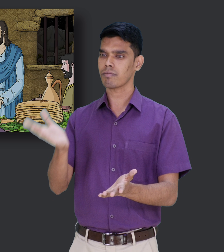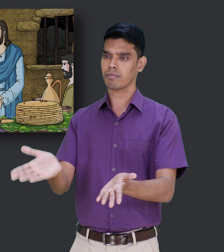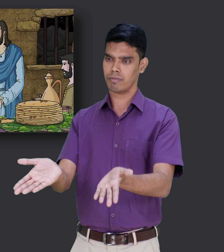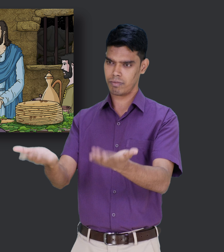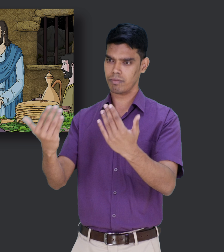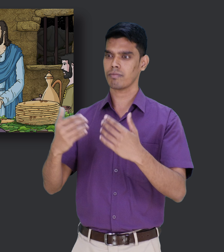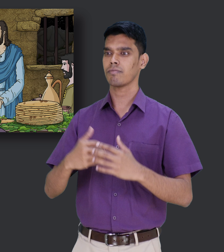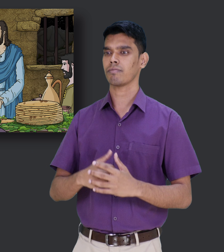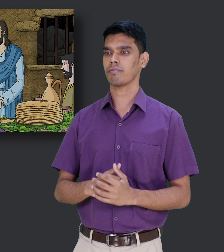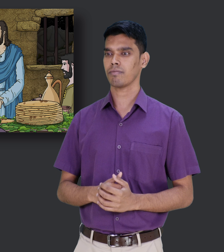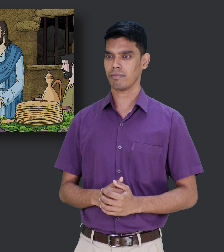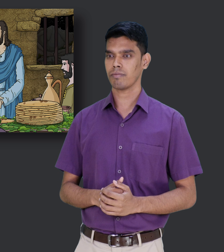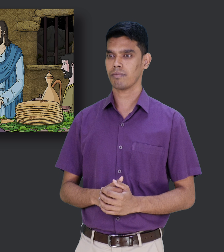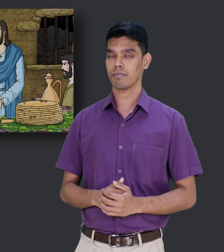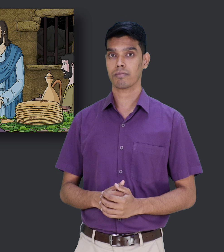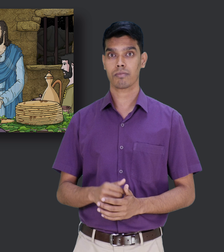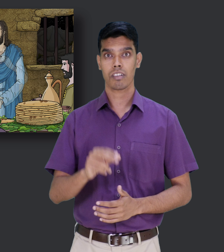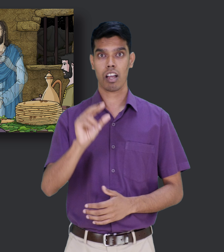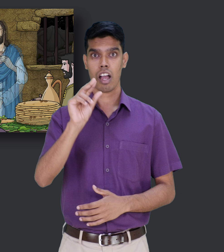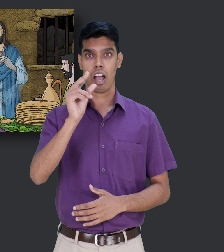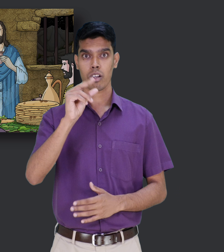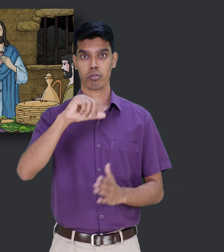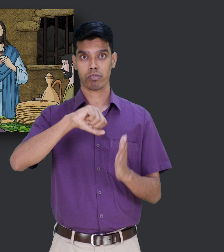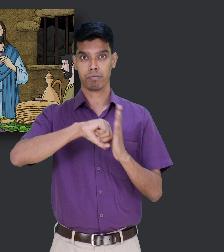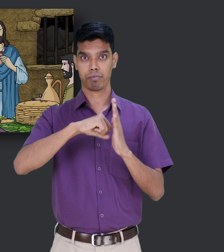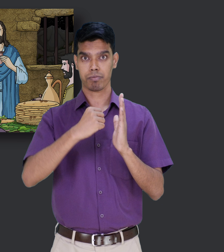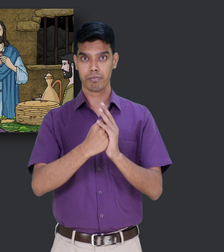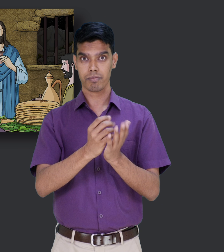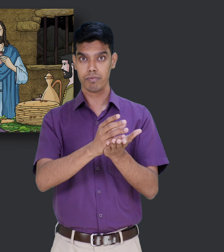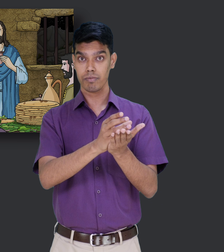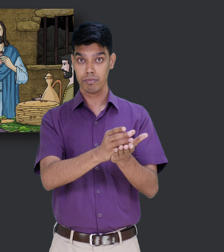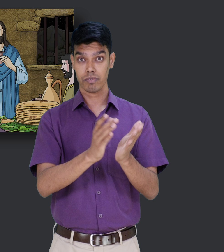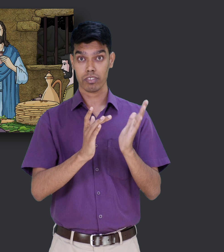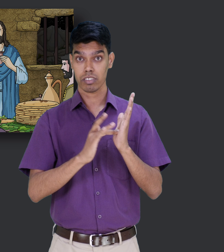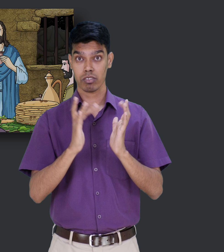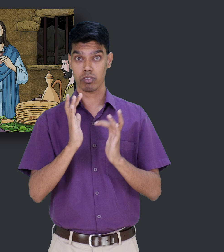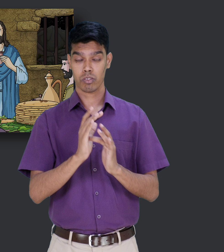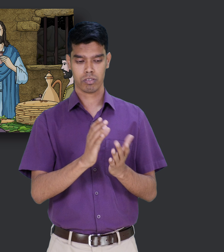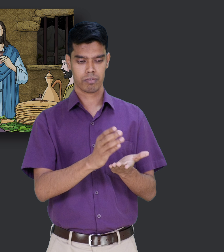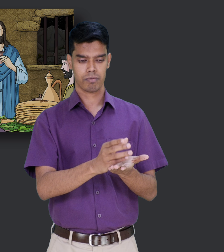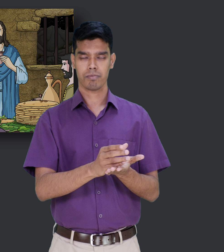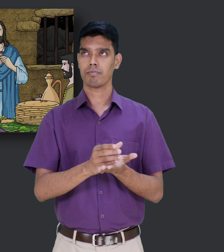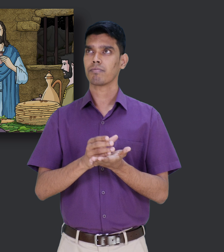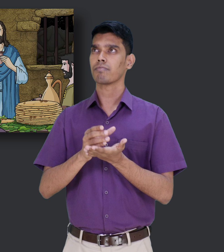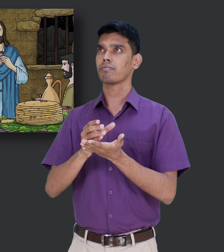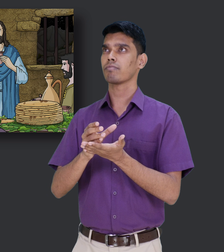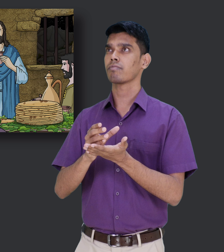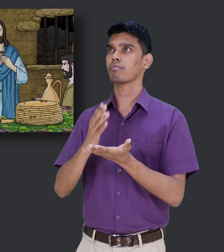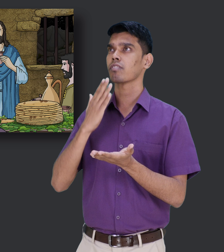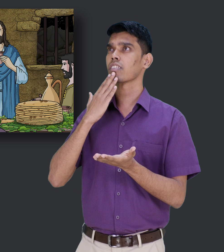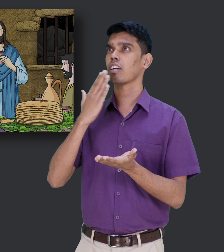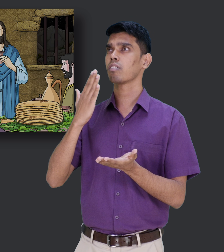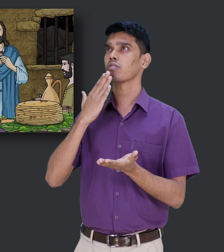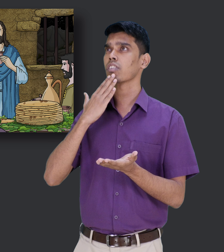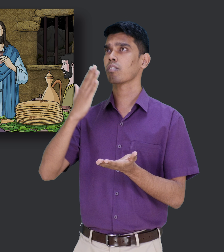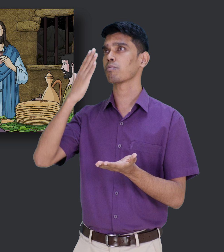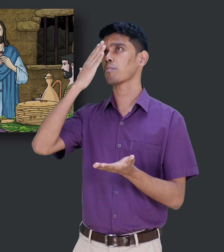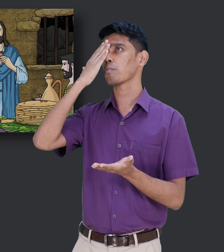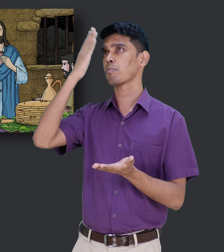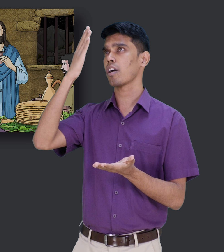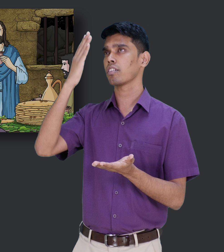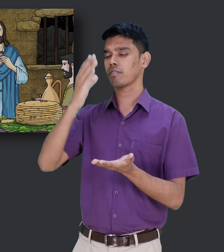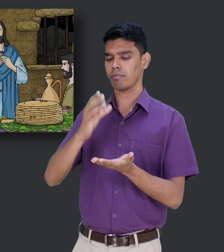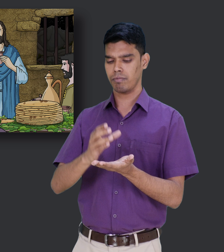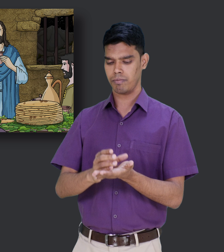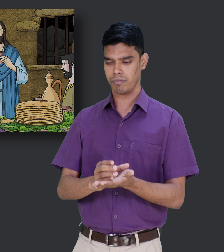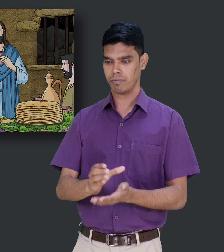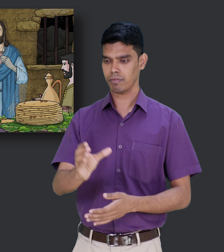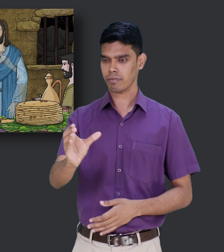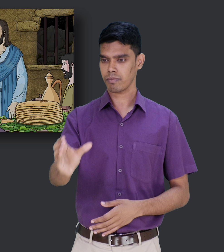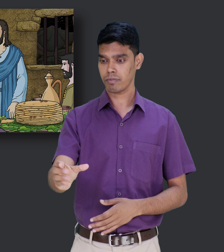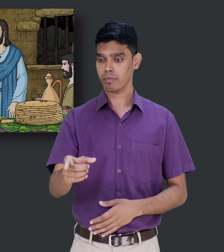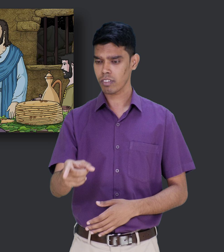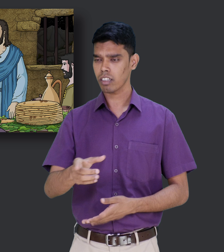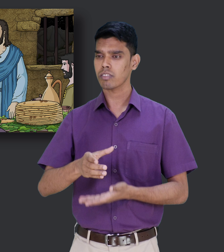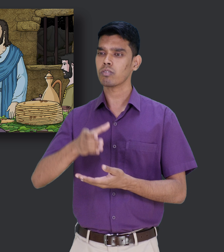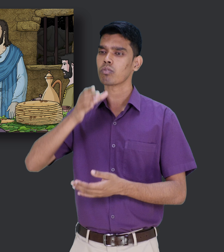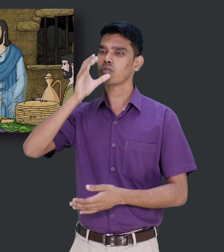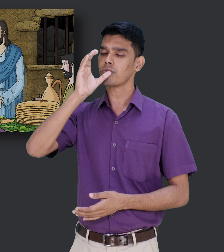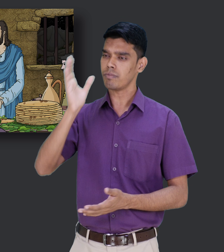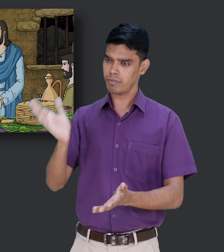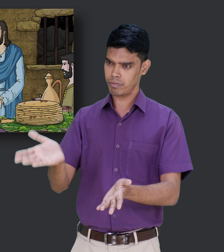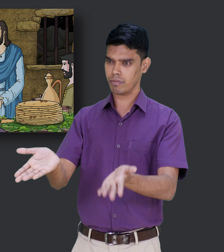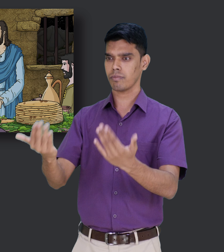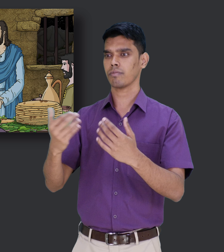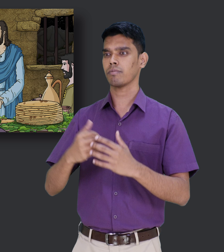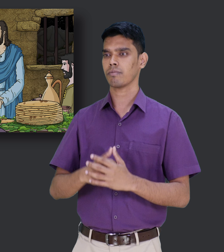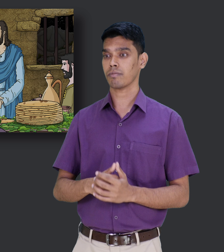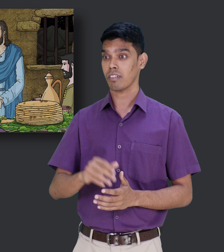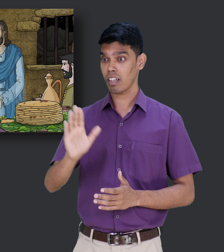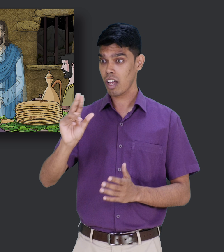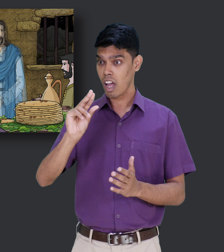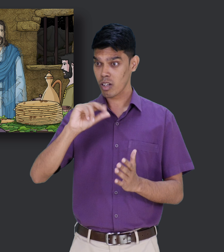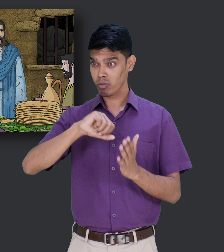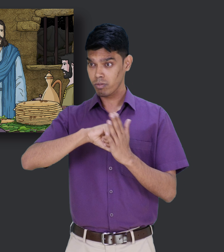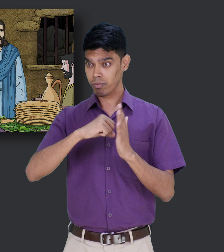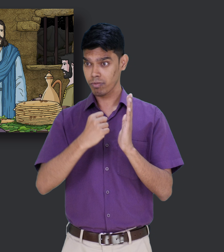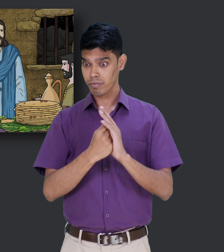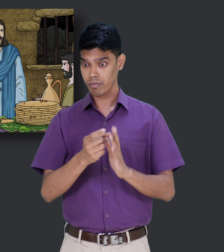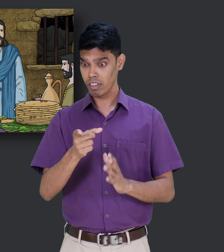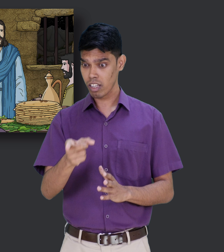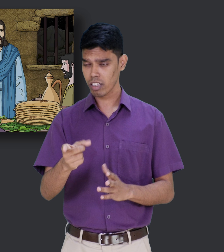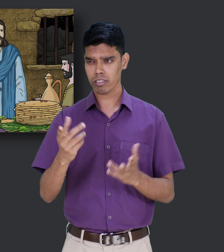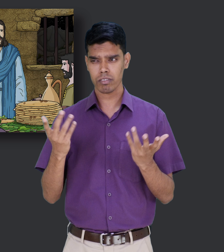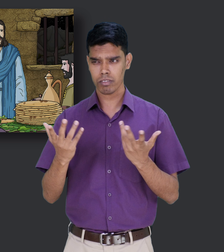Then He took the cup, gave thanks, and gave it to them, saying, “Drink from it, all of you. This is My blood of the covenant, which is poured out for many for the forgiveness of sins.